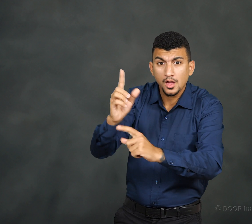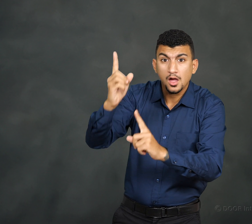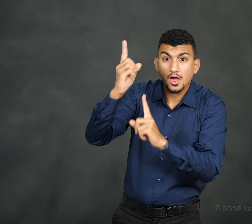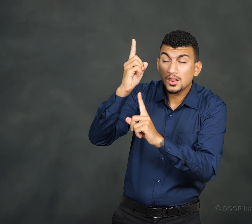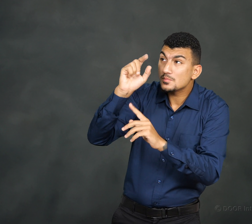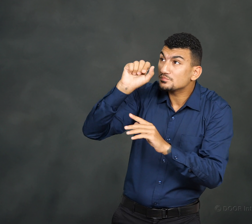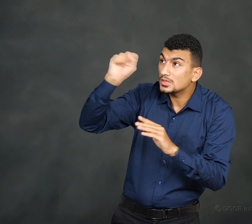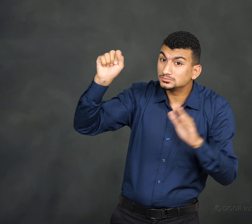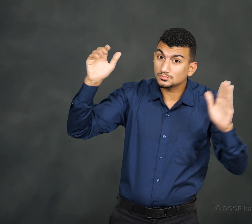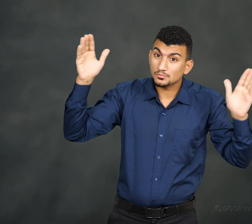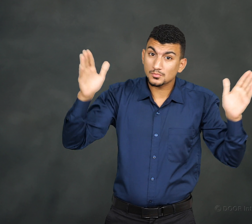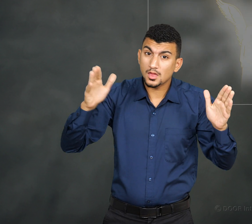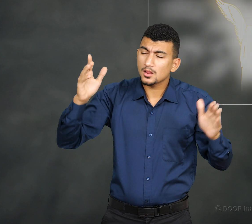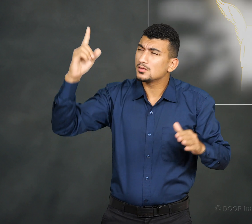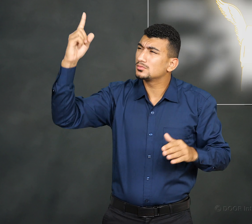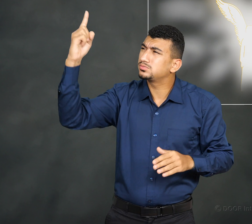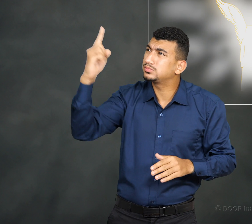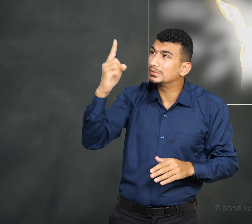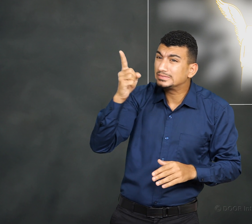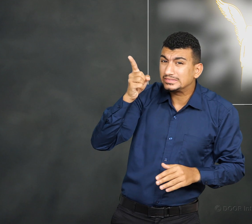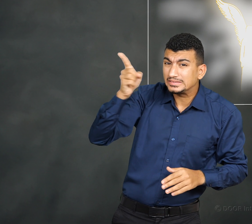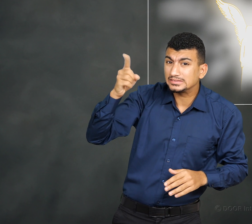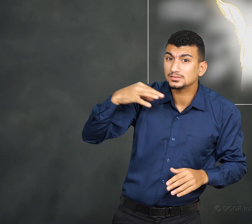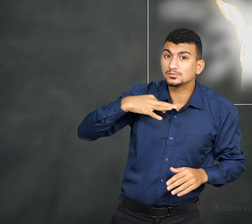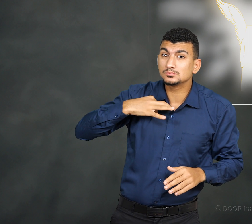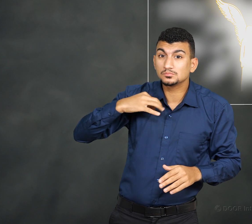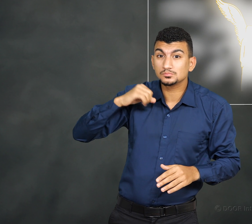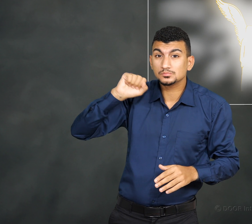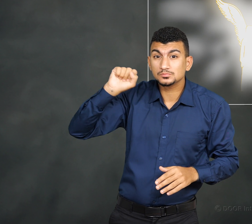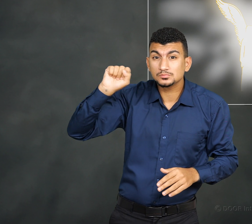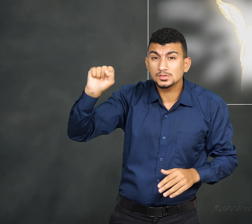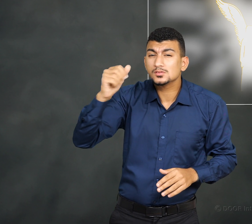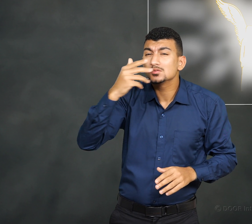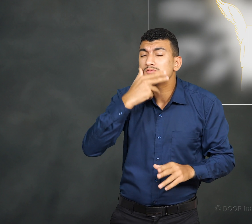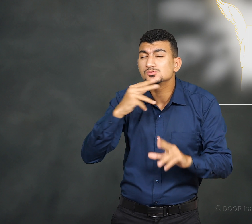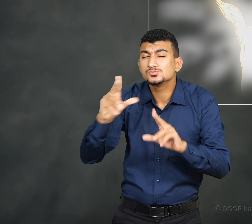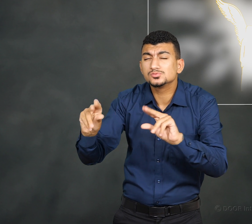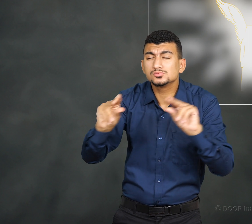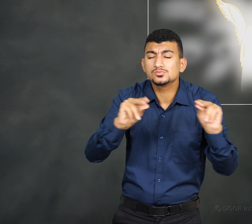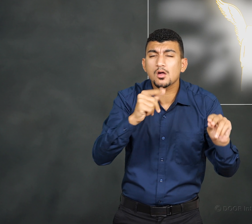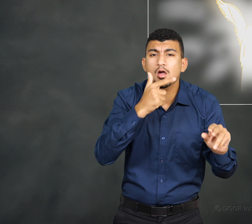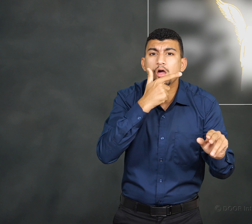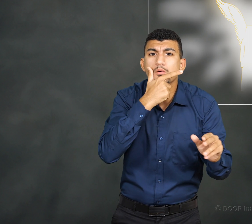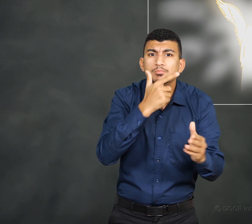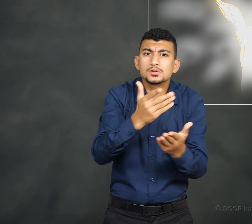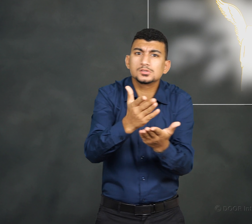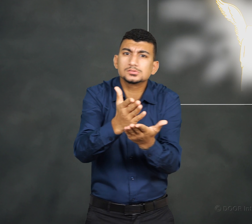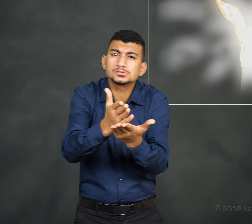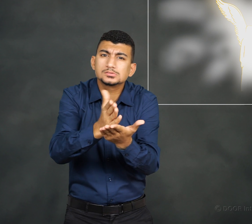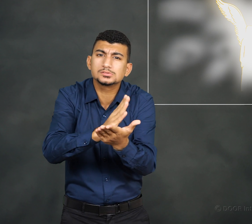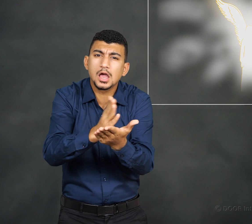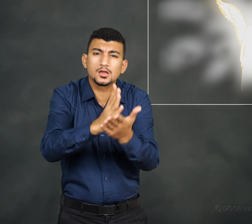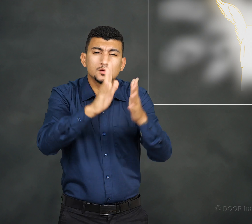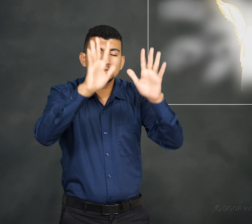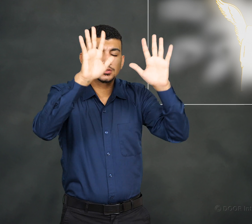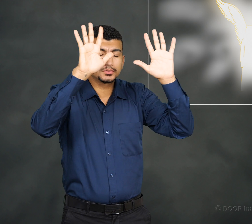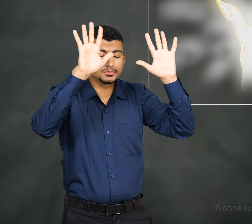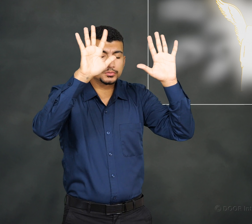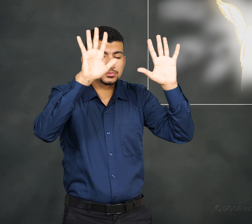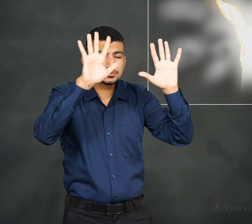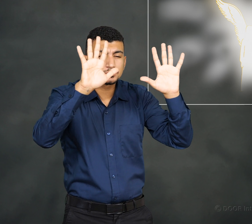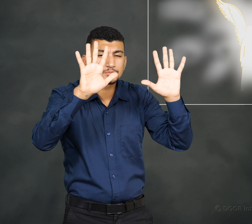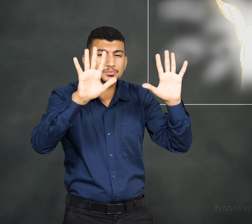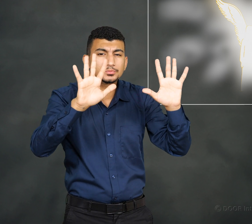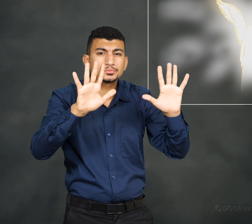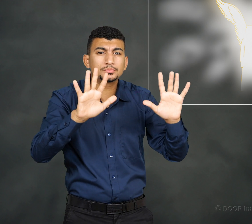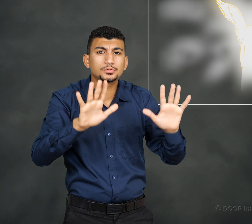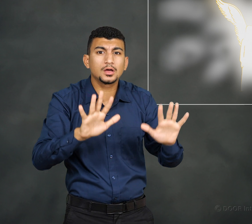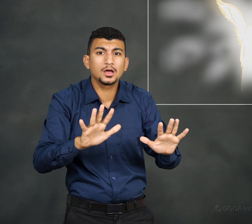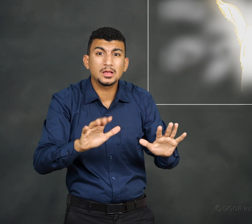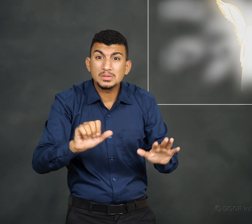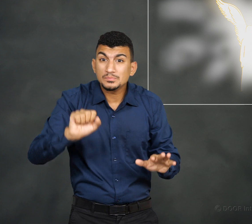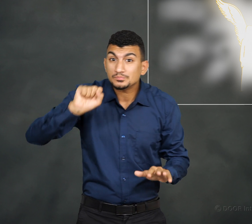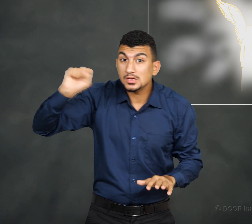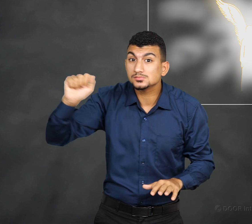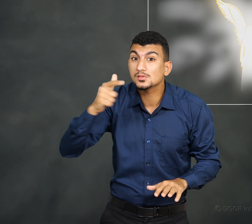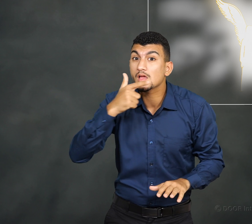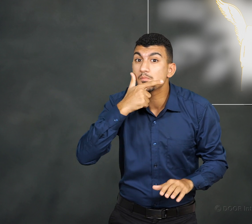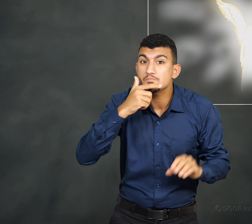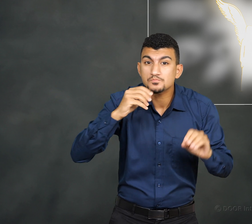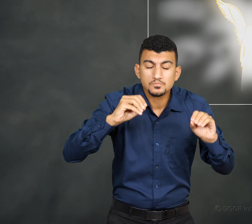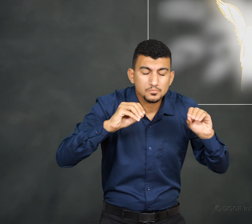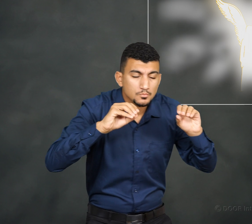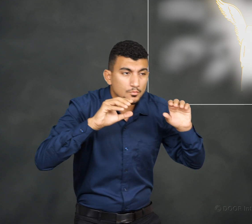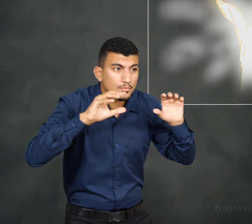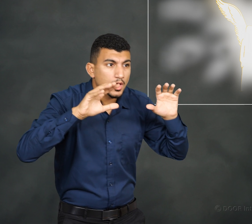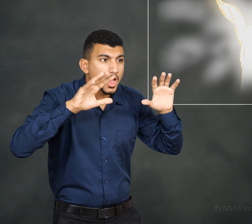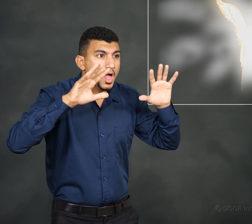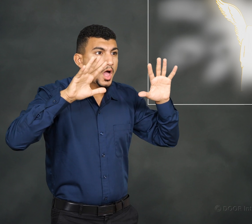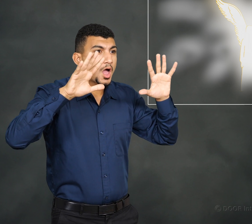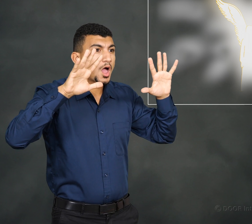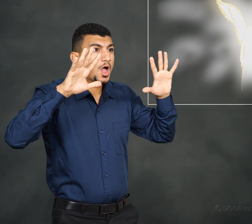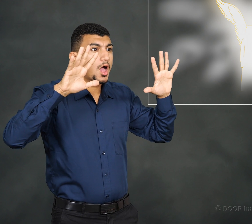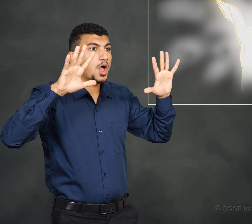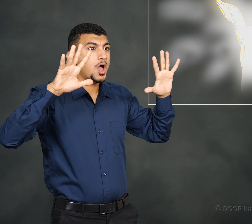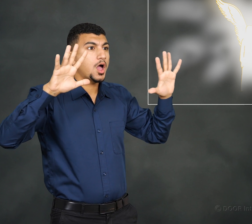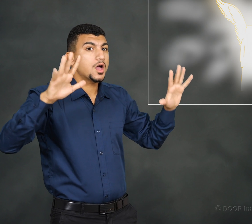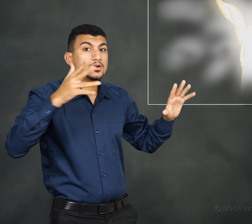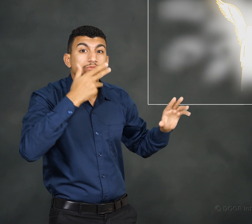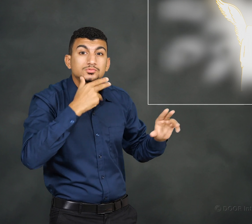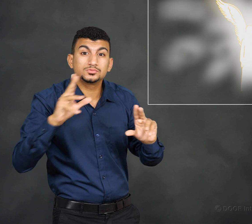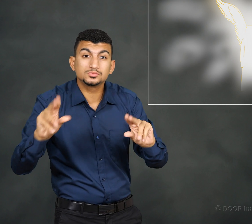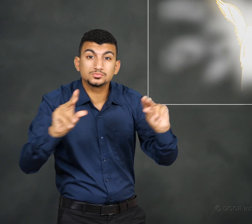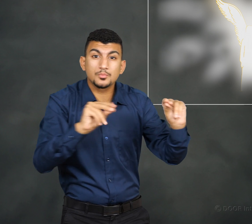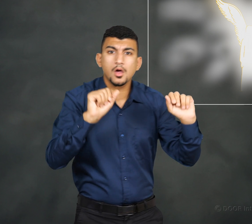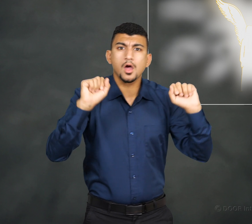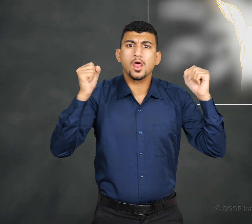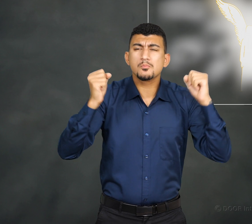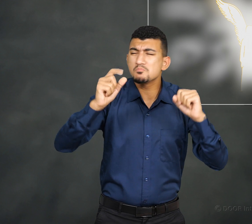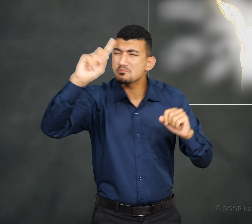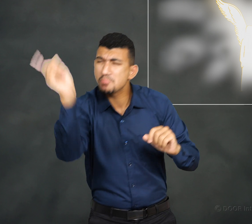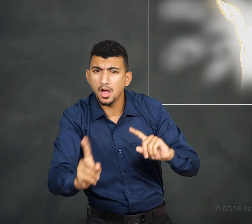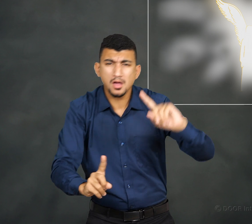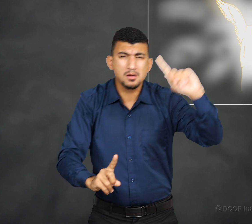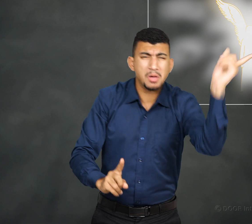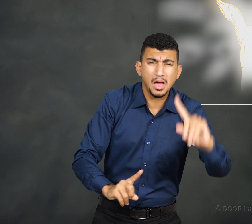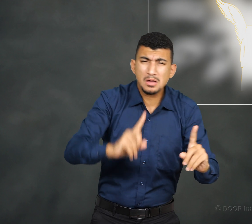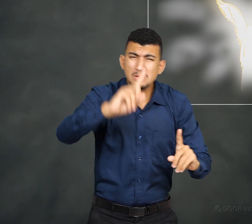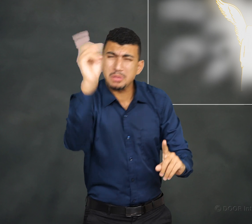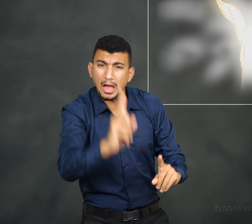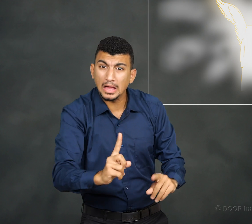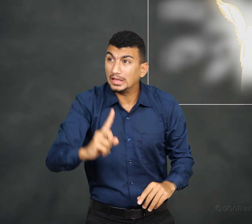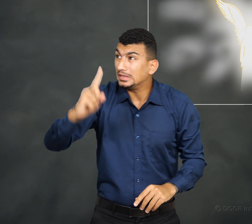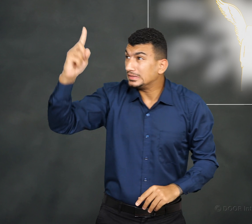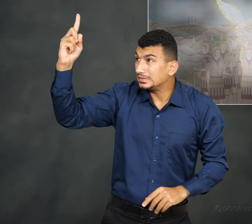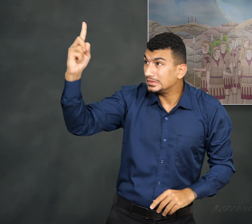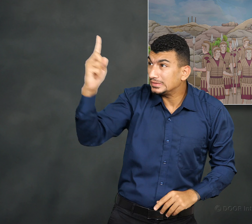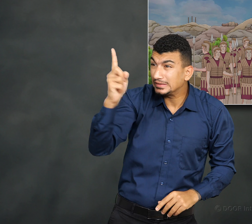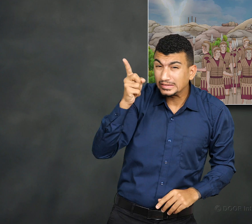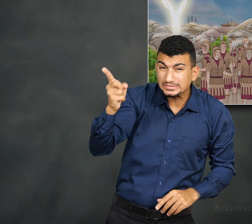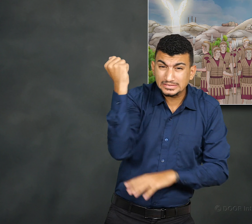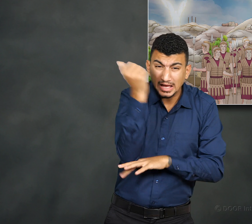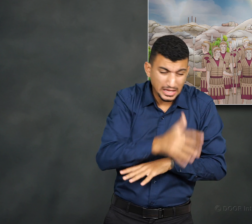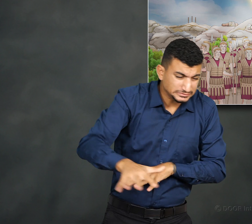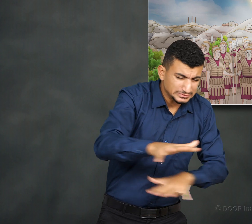Suddenly there was a great earthquake, for an angel of the Lord descended from heaven, rolled away the stone, and sat on it. His appearance was like lightning, and his clothes were white as snow.